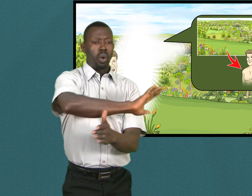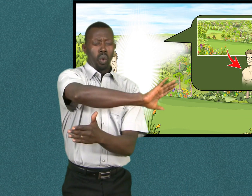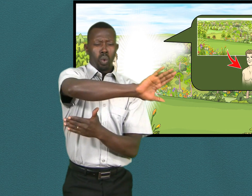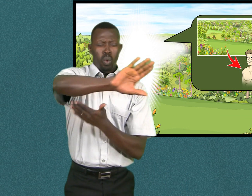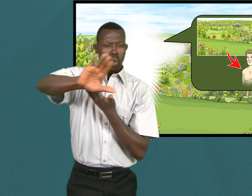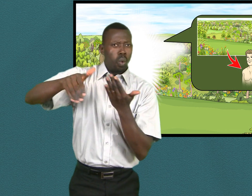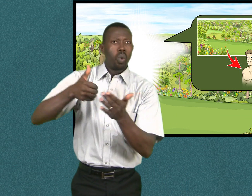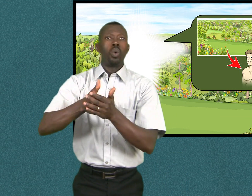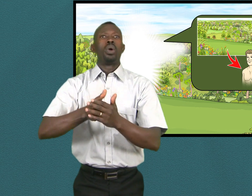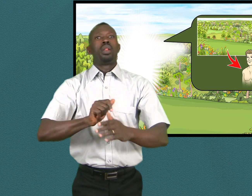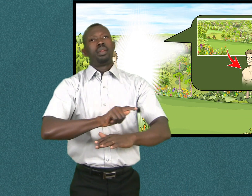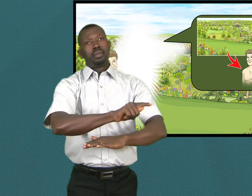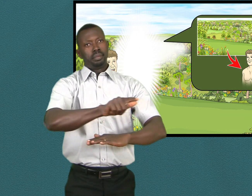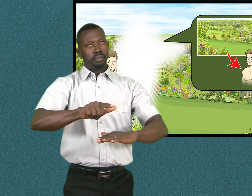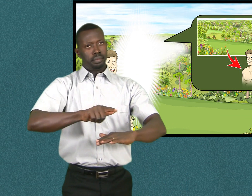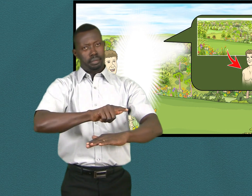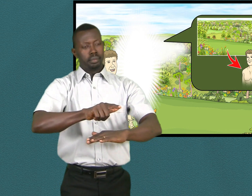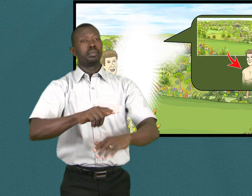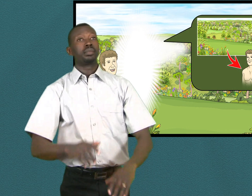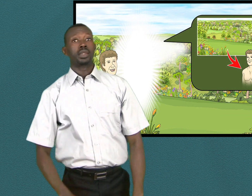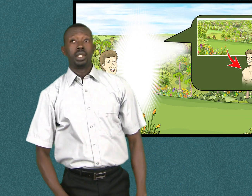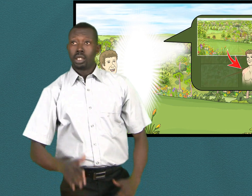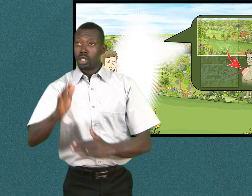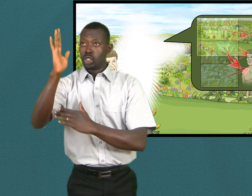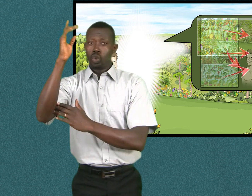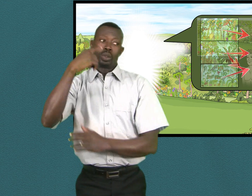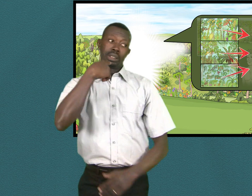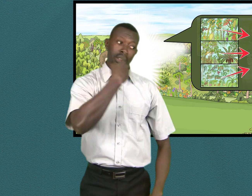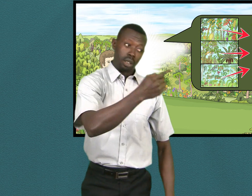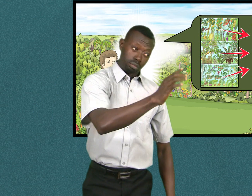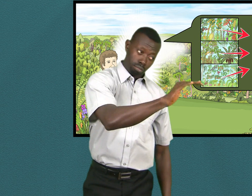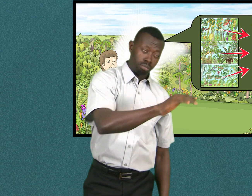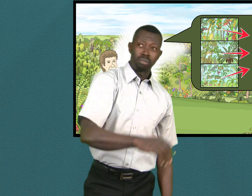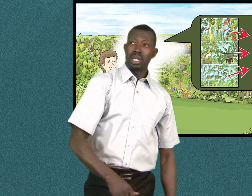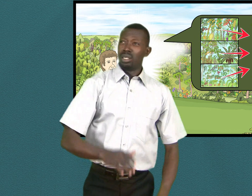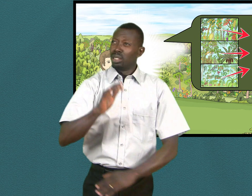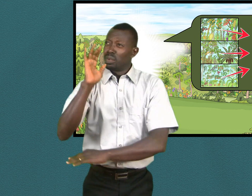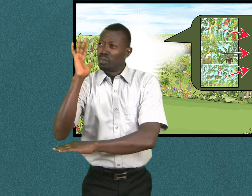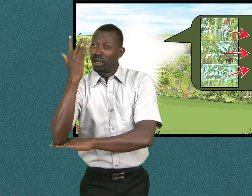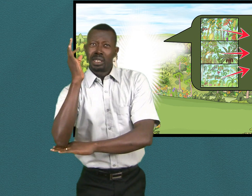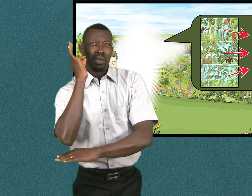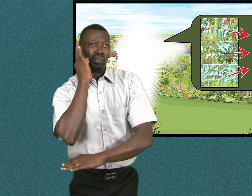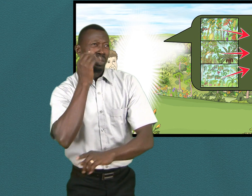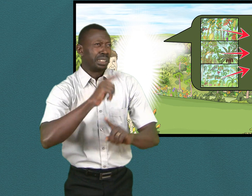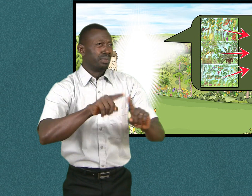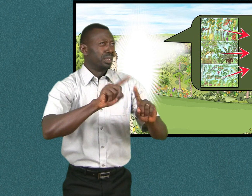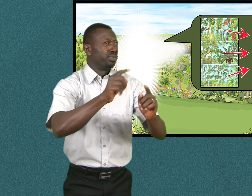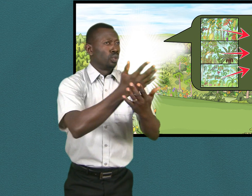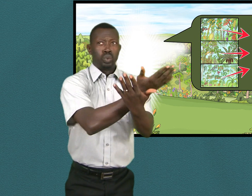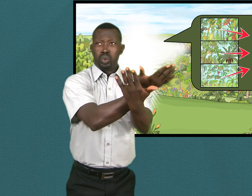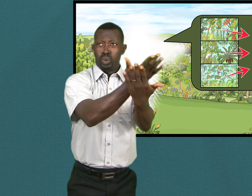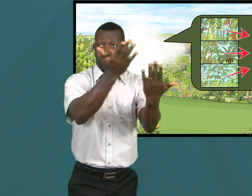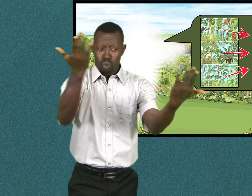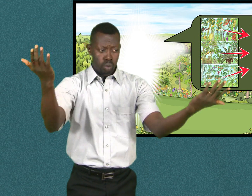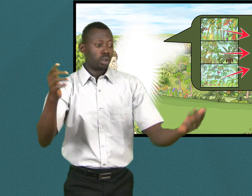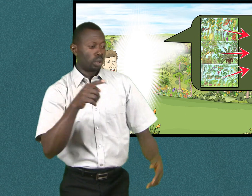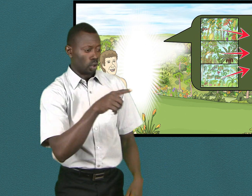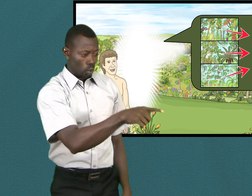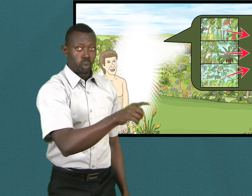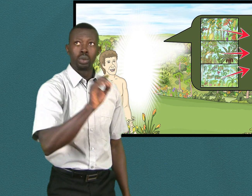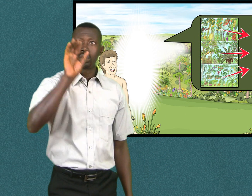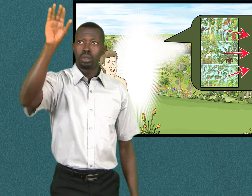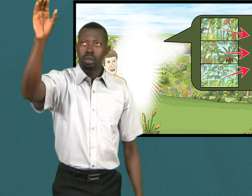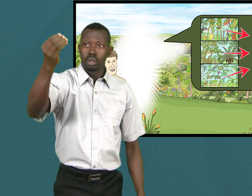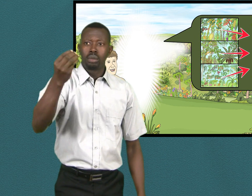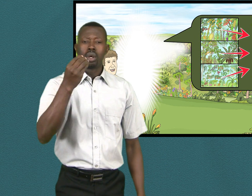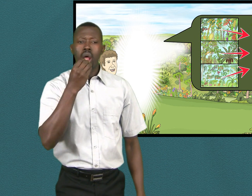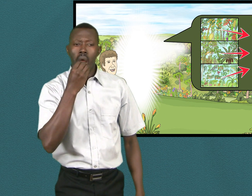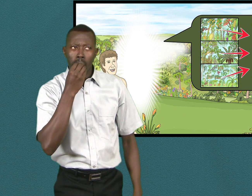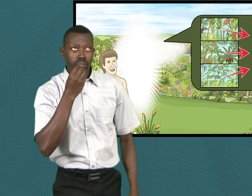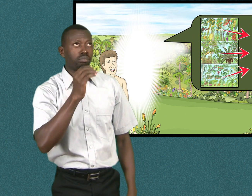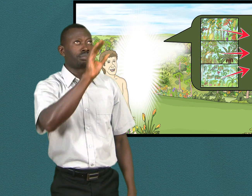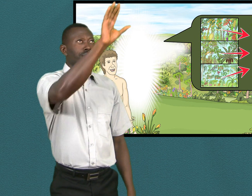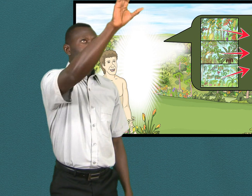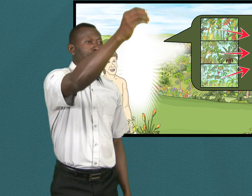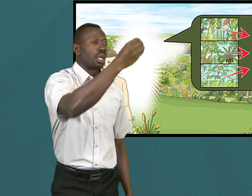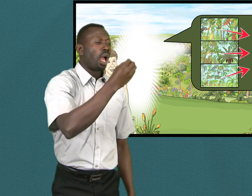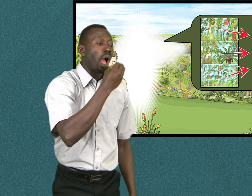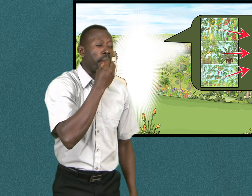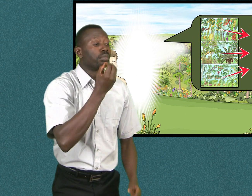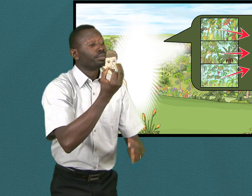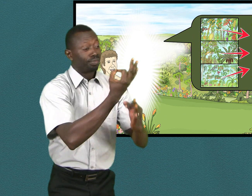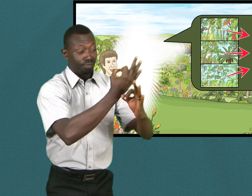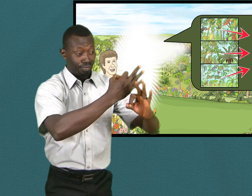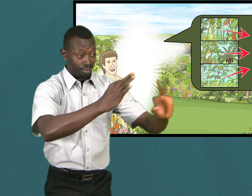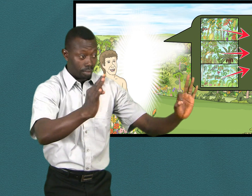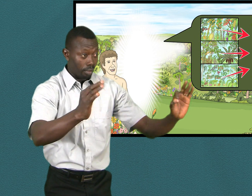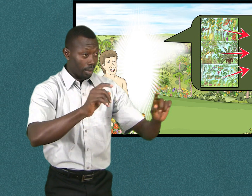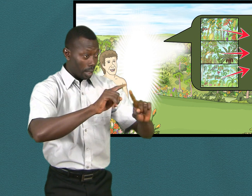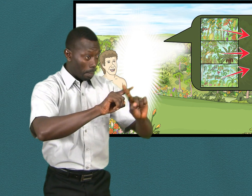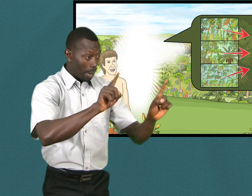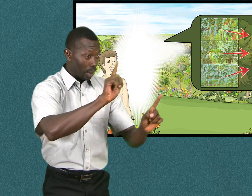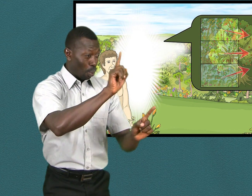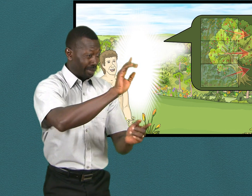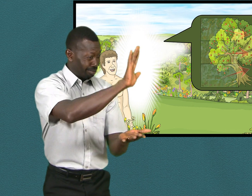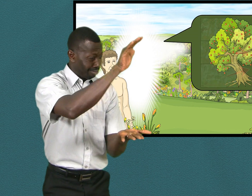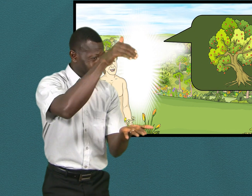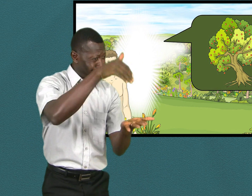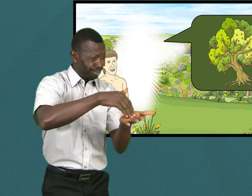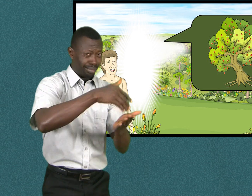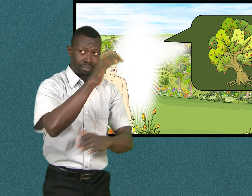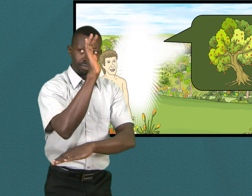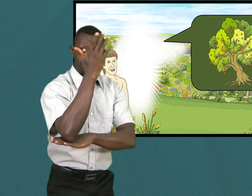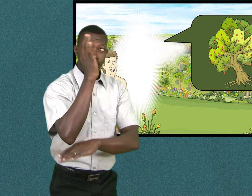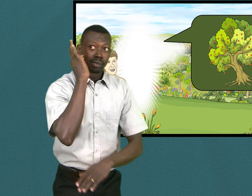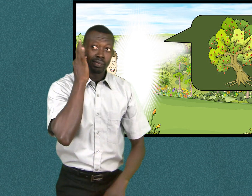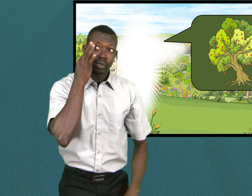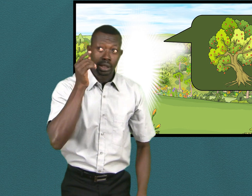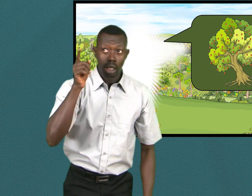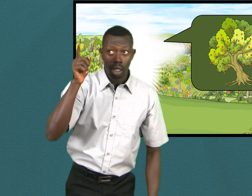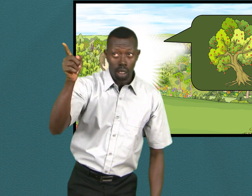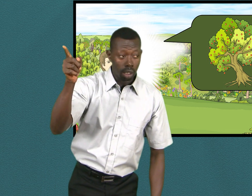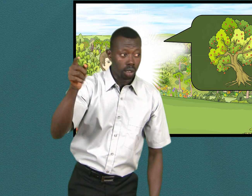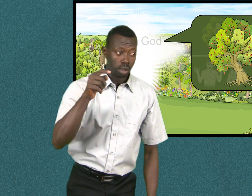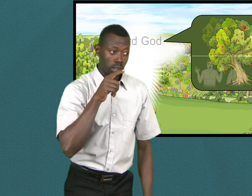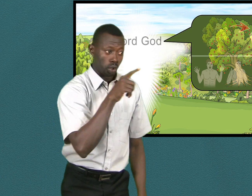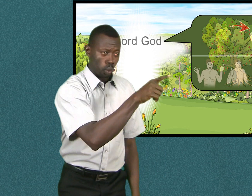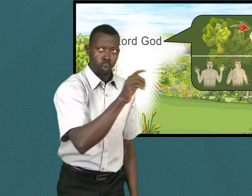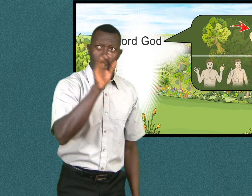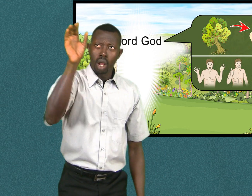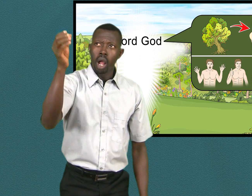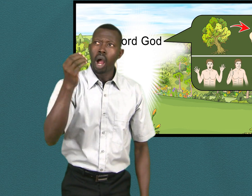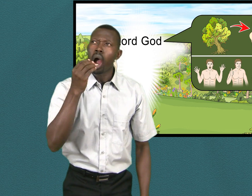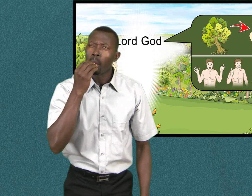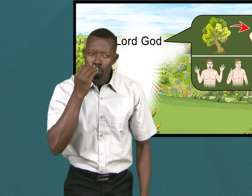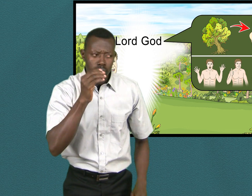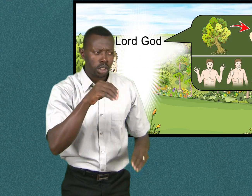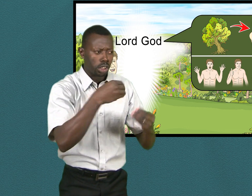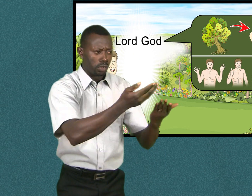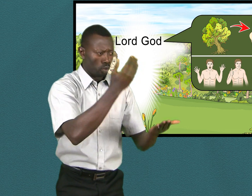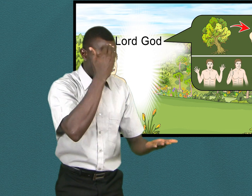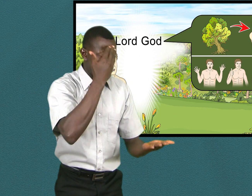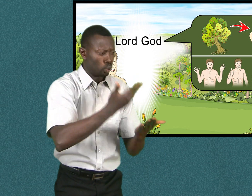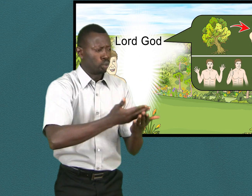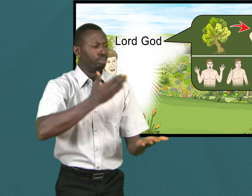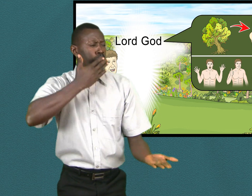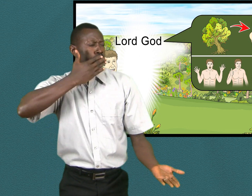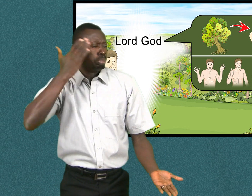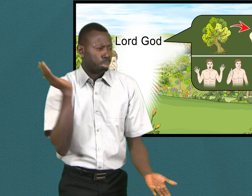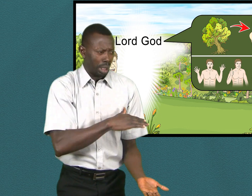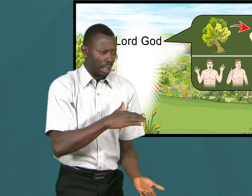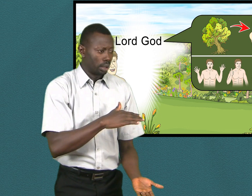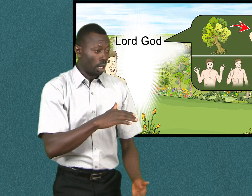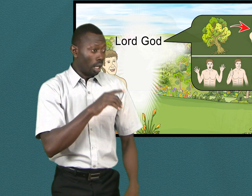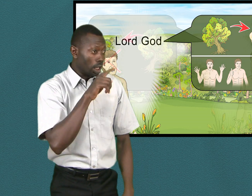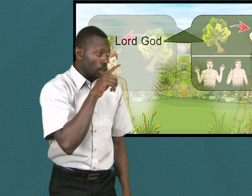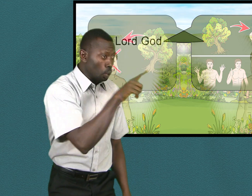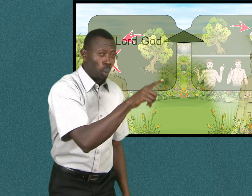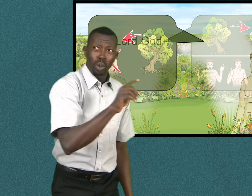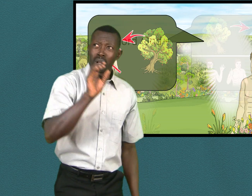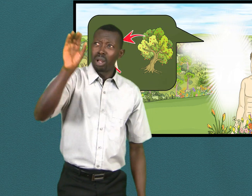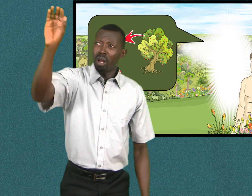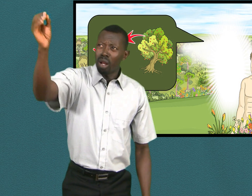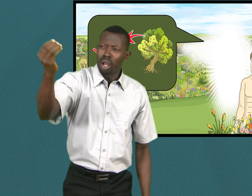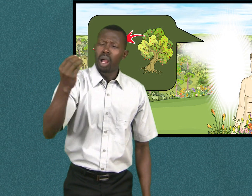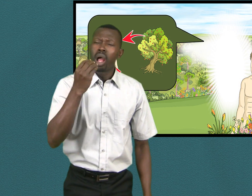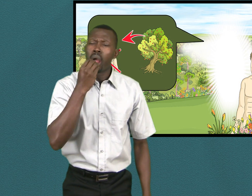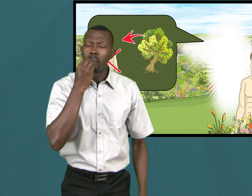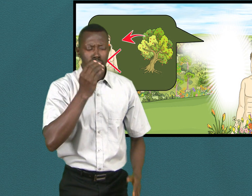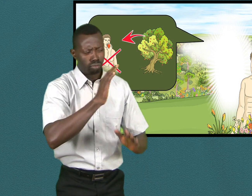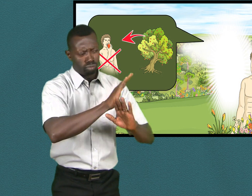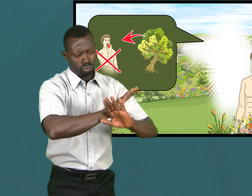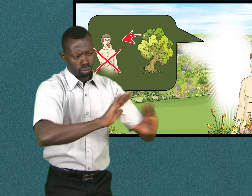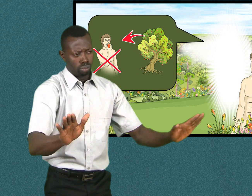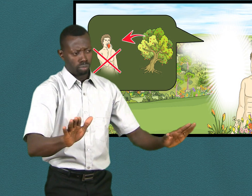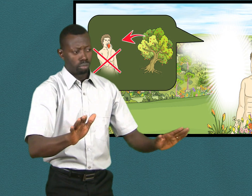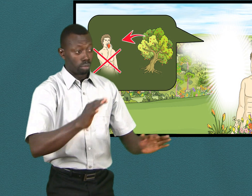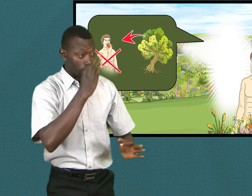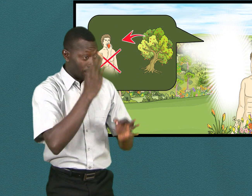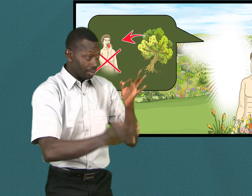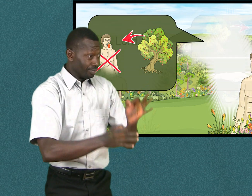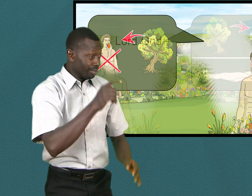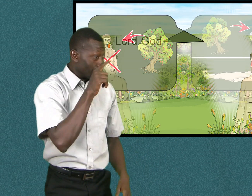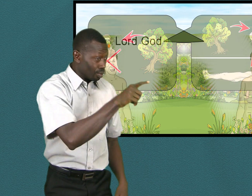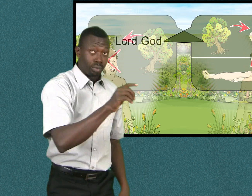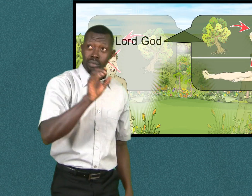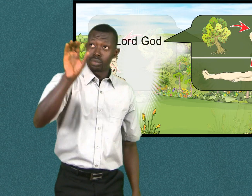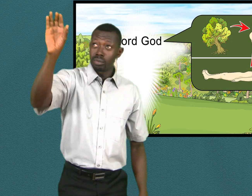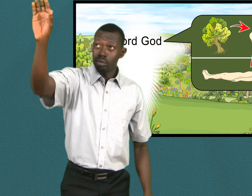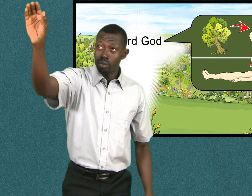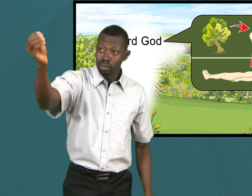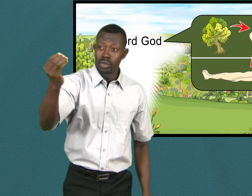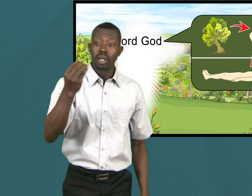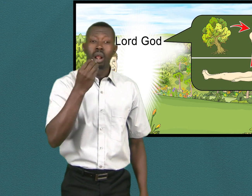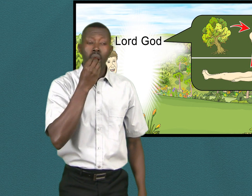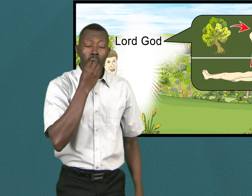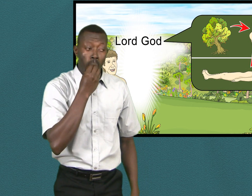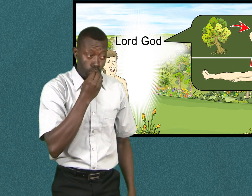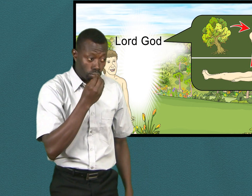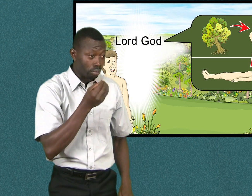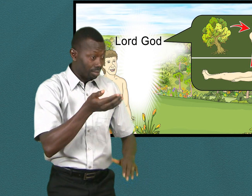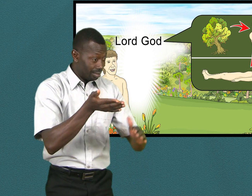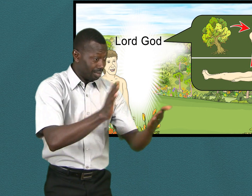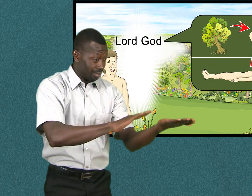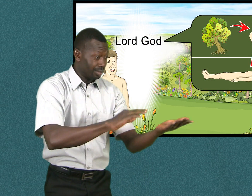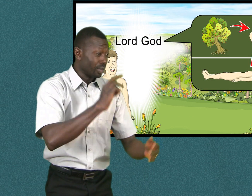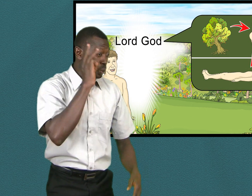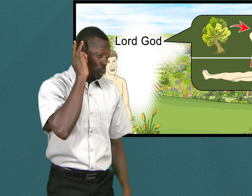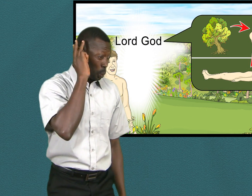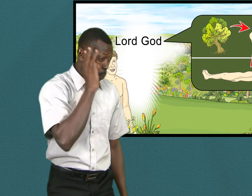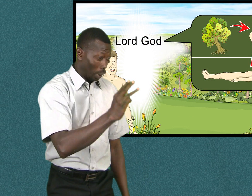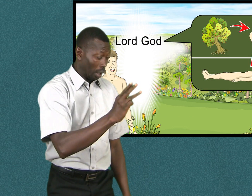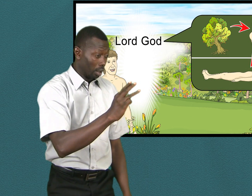And the LORD God commanded him, “You may eat freely from every tree of the garden, but you must not eat from the tree of the knowledge of good and evil;